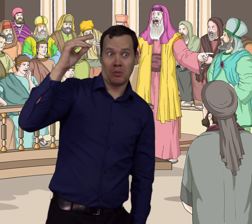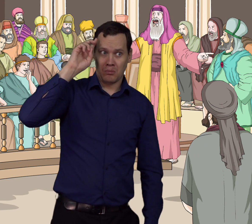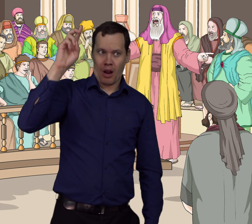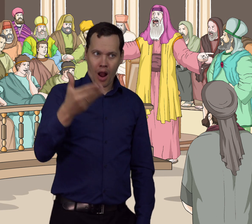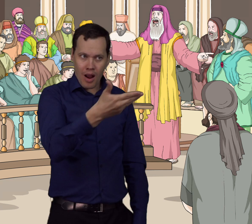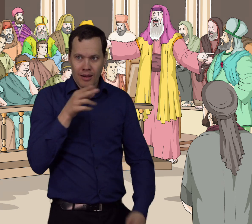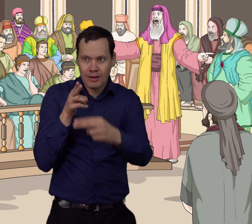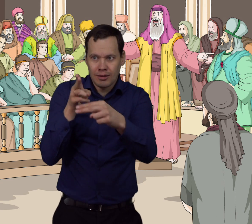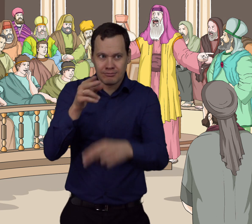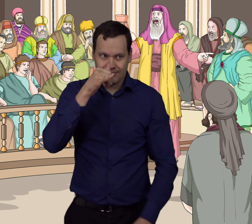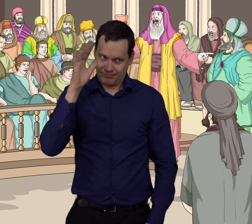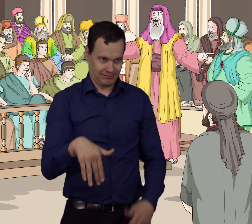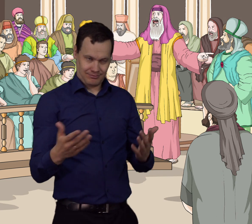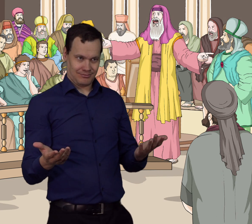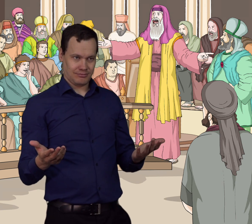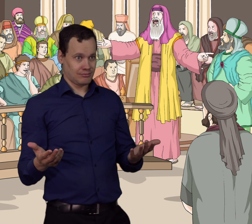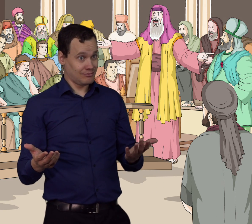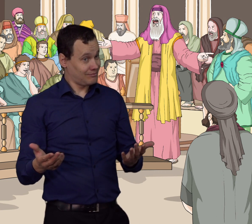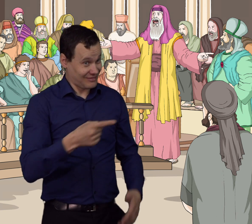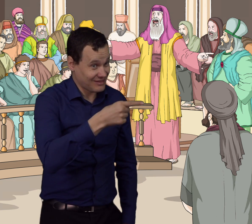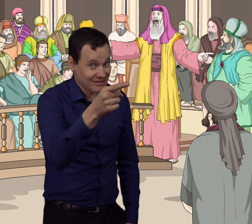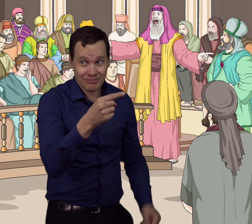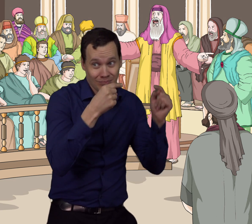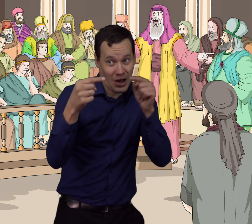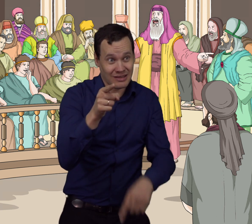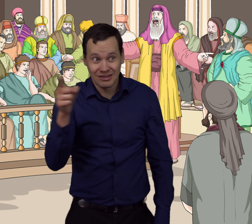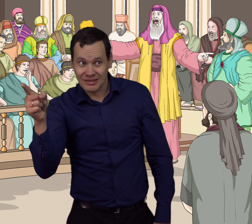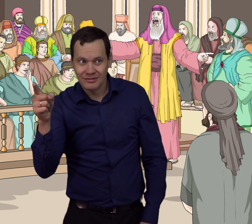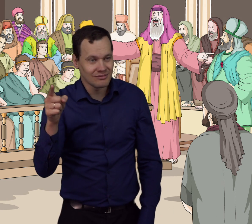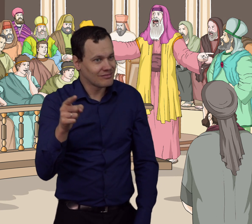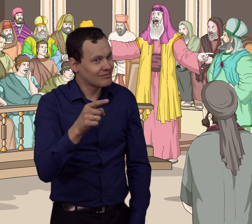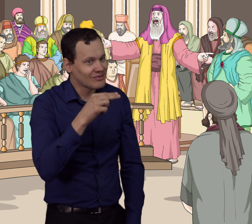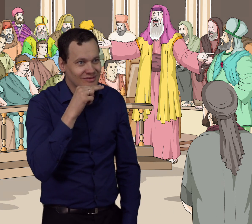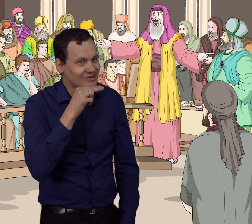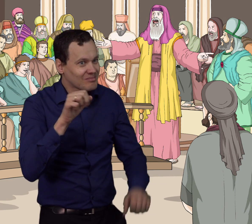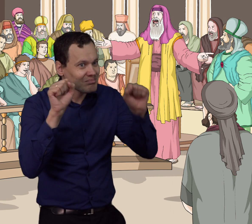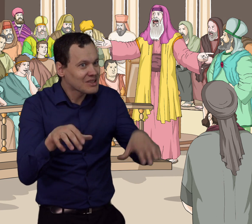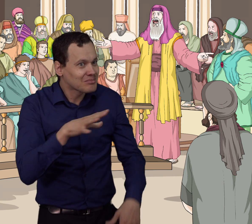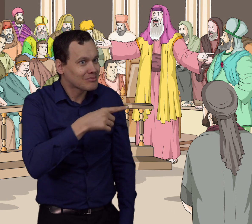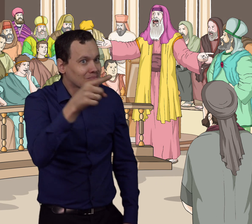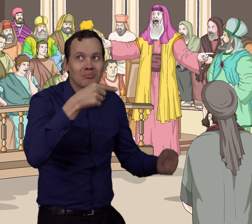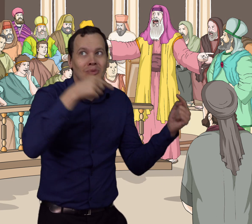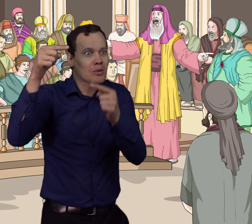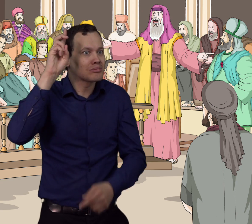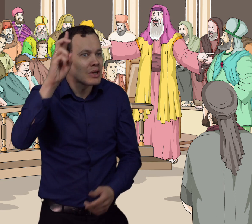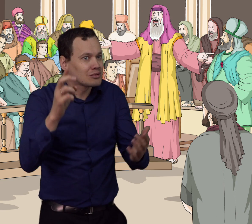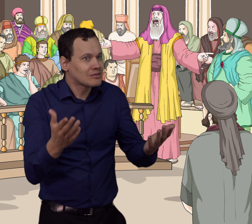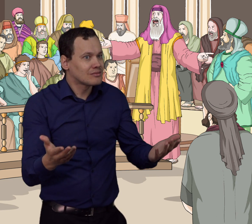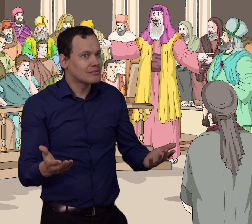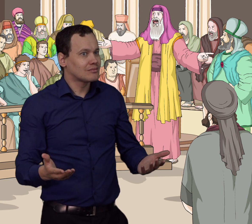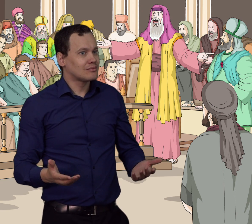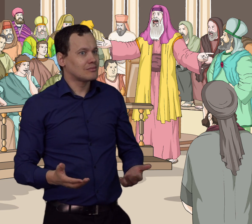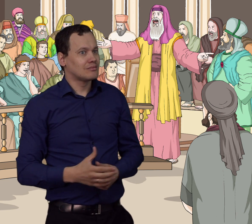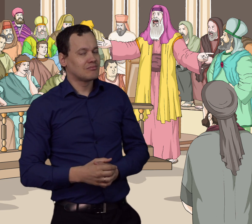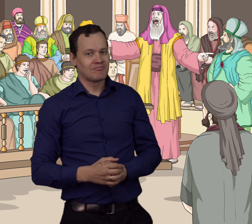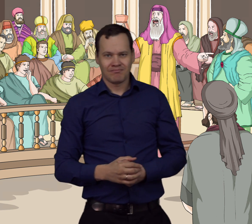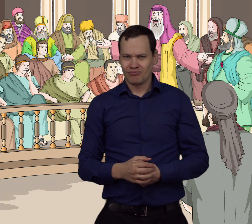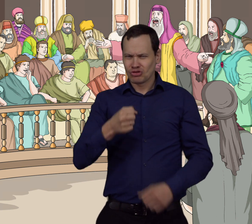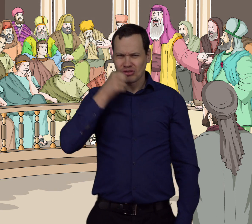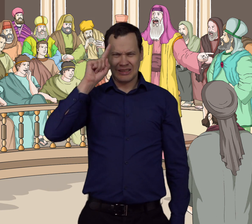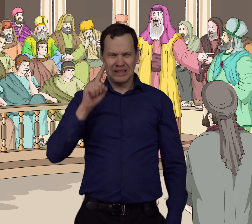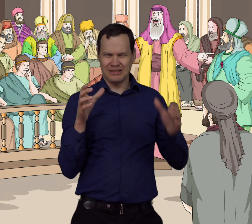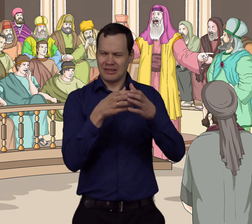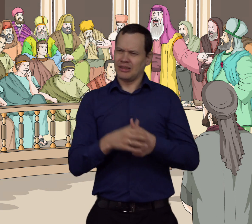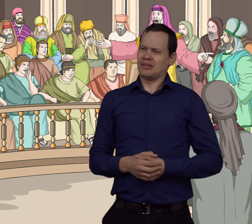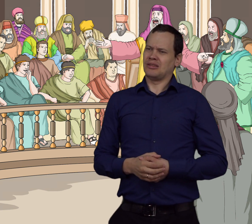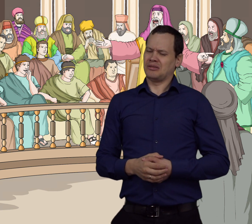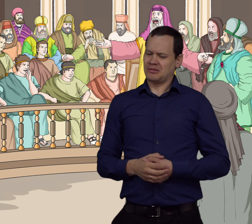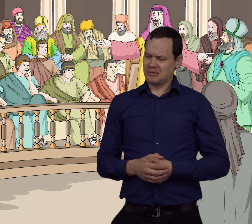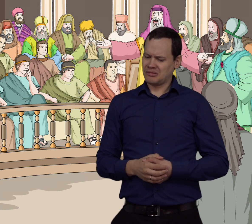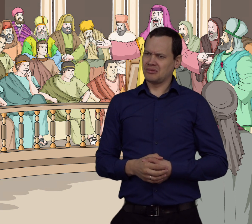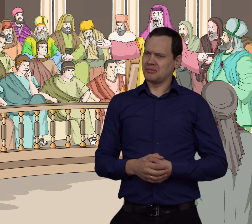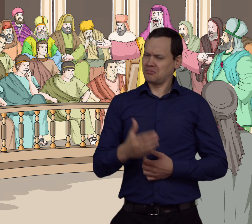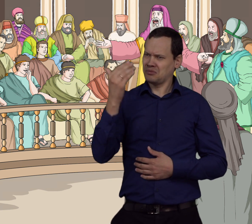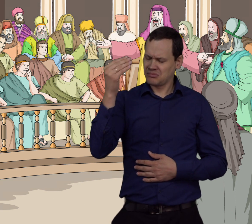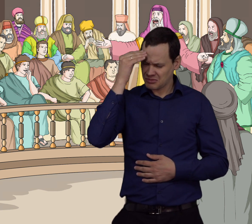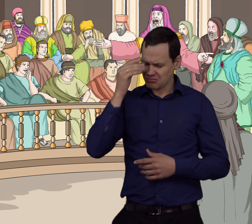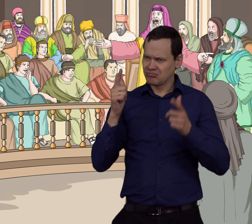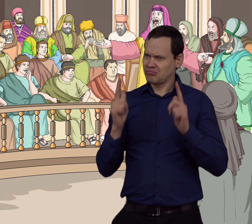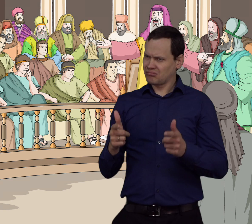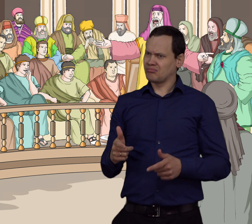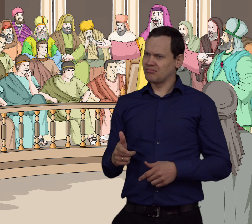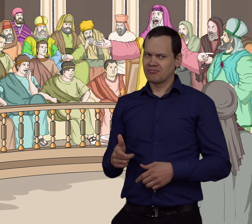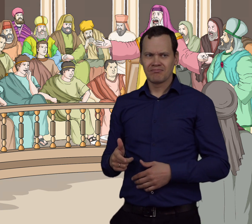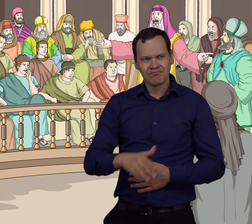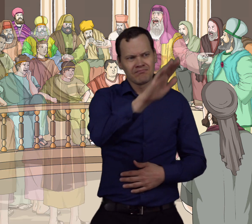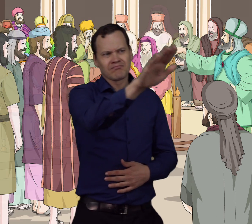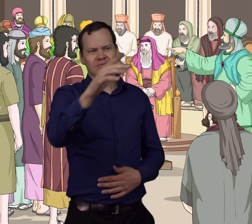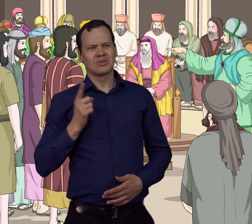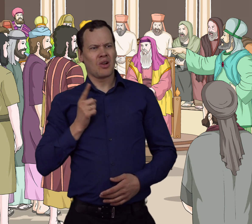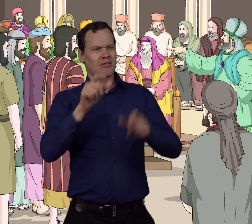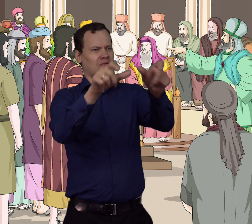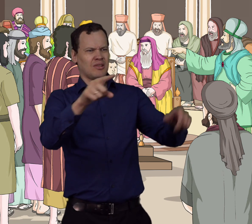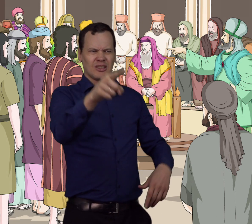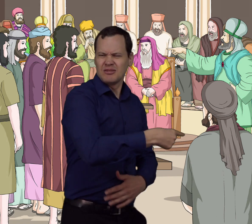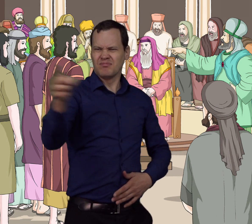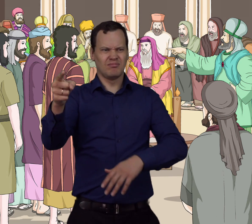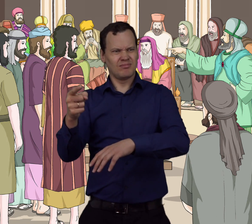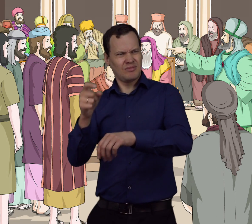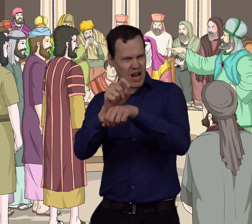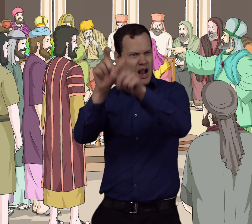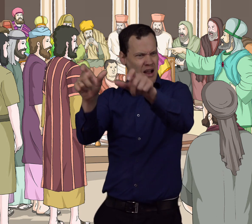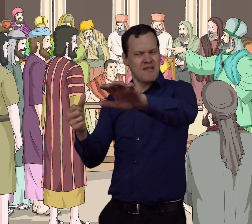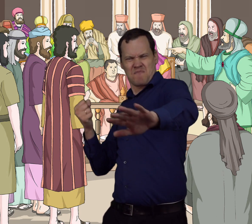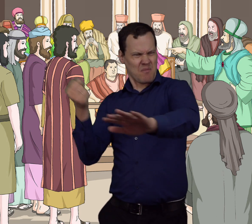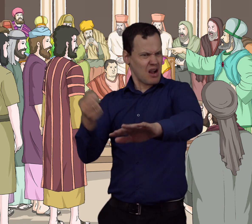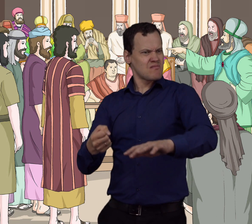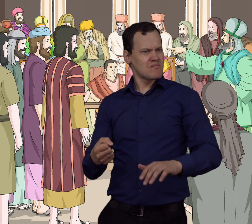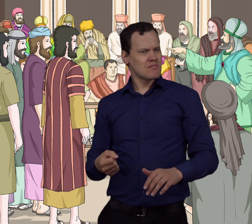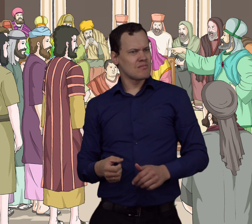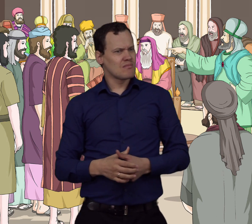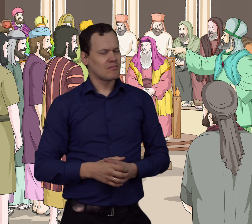Let them go! For if their purpose or endeavor is of human origin, it will fail. But if it is from God, you will not be able to stop them.